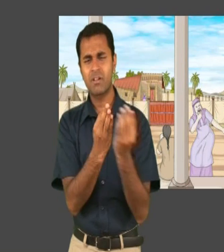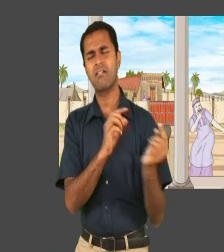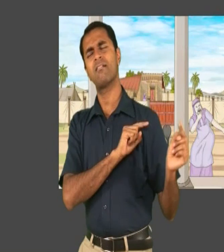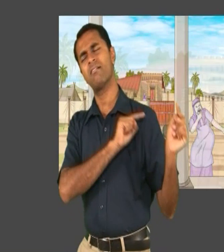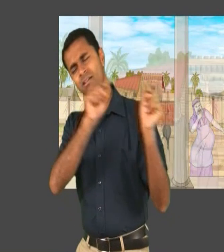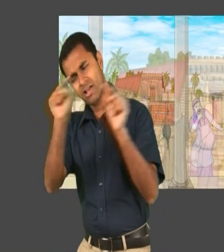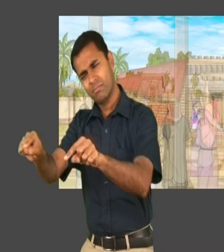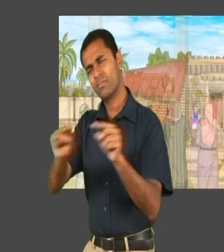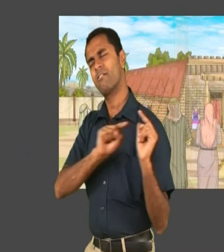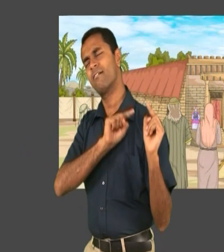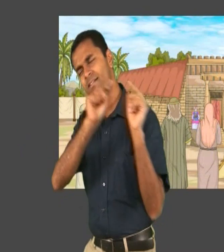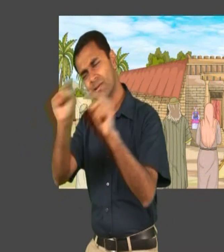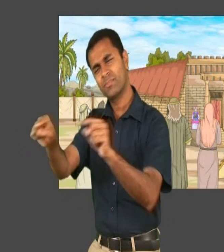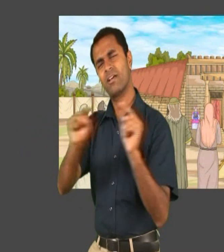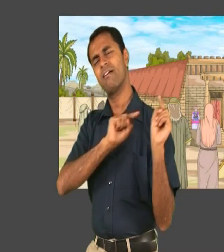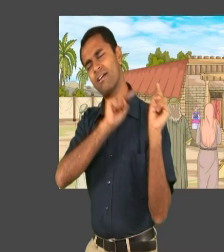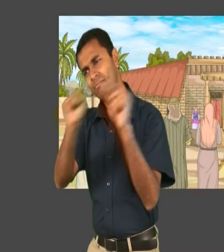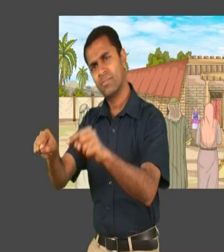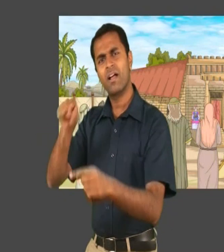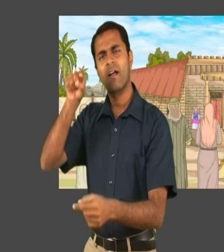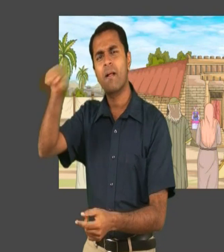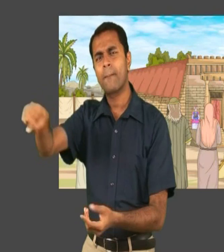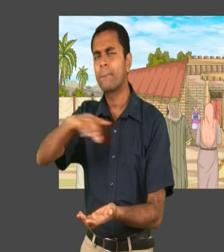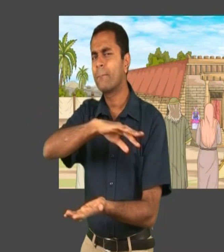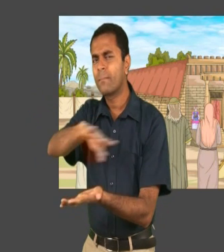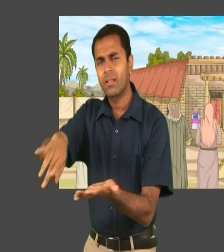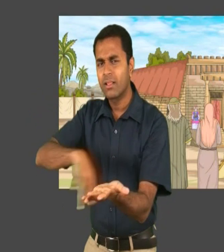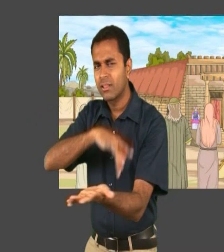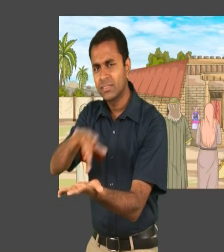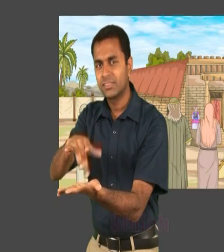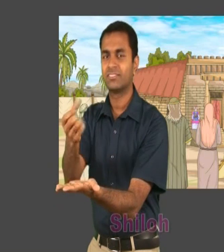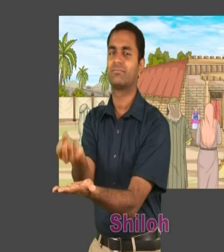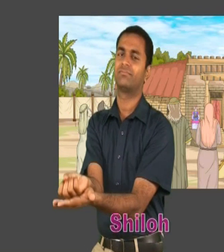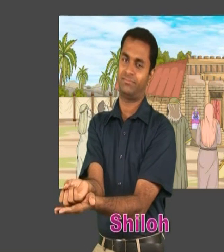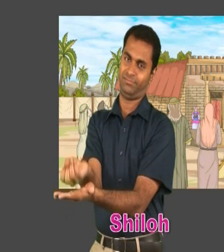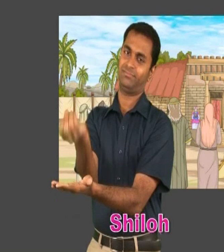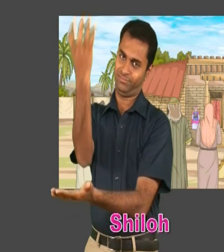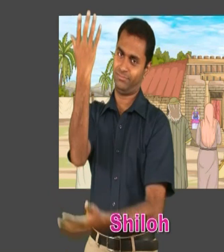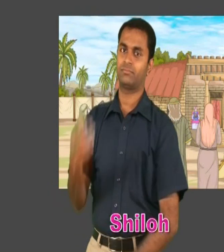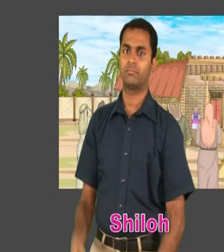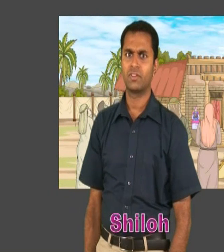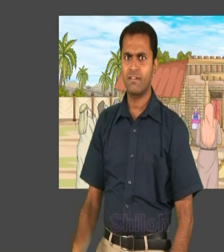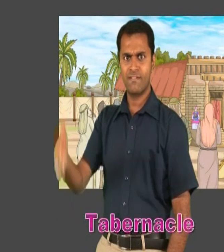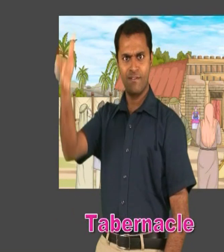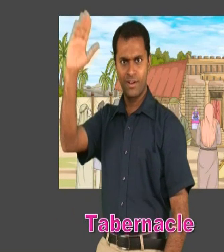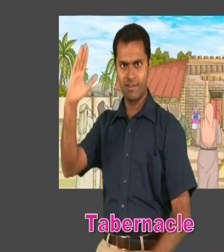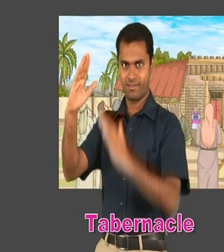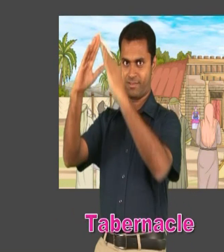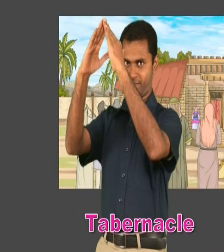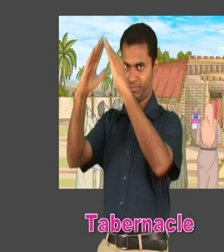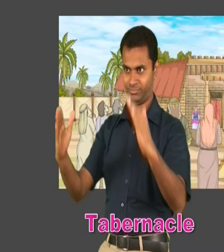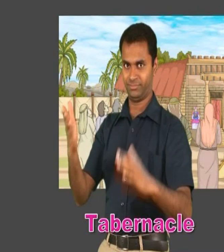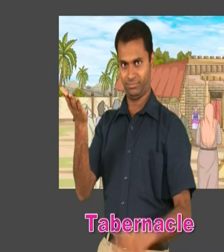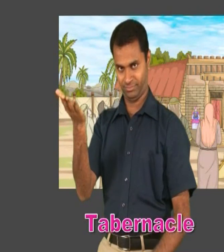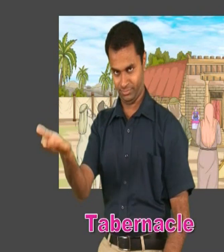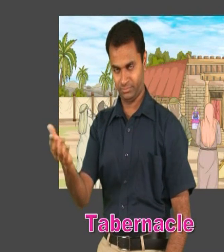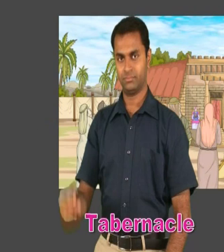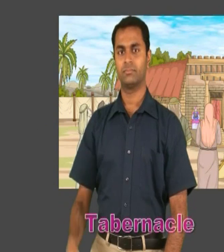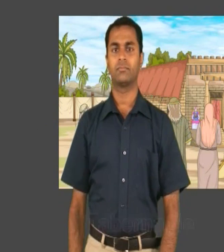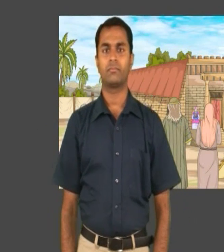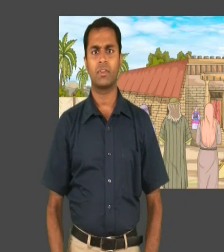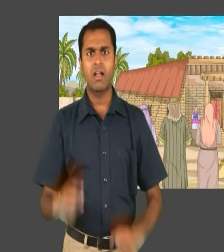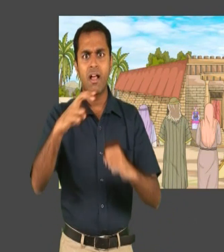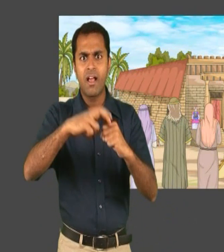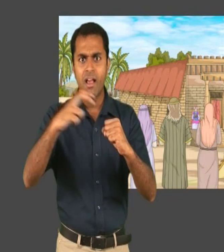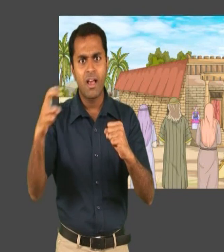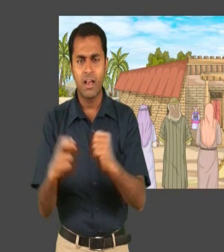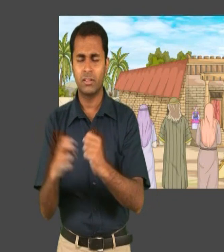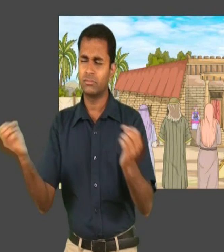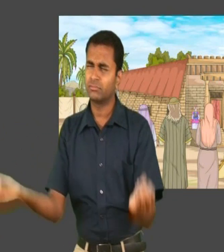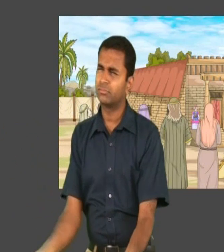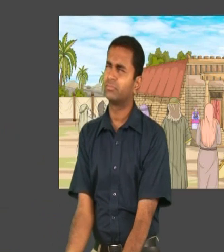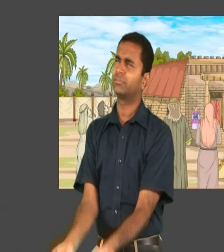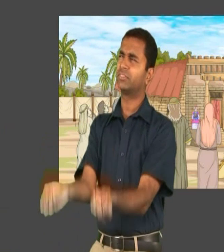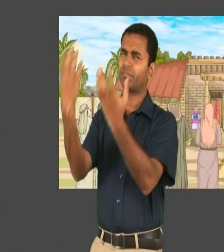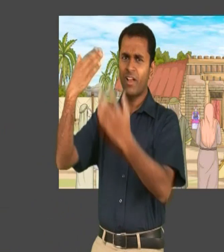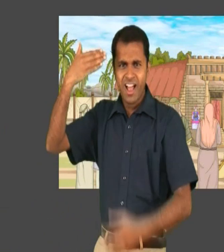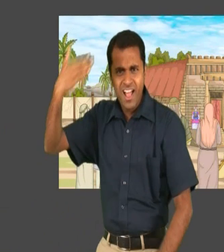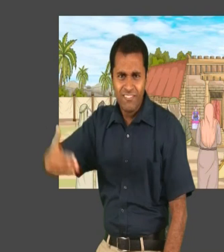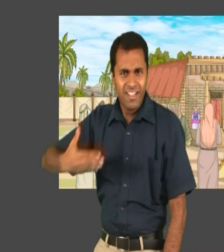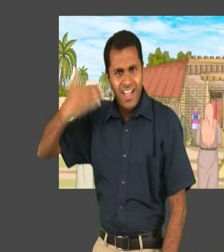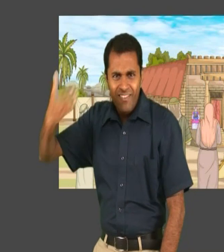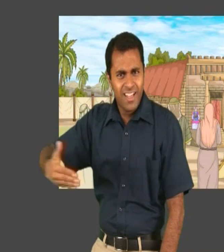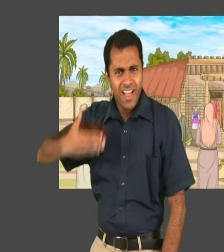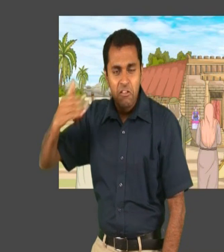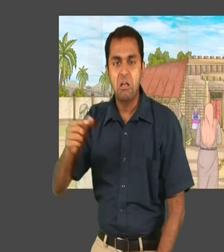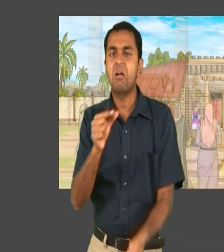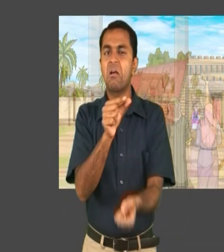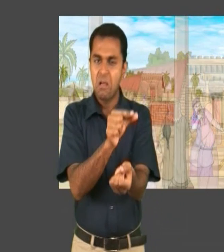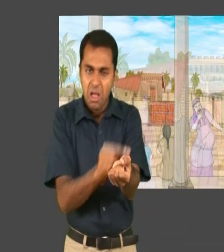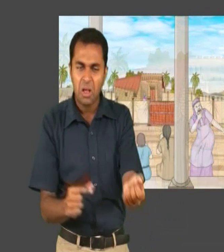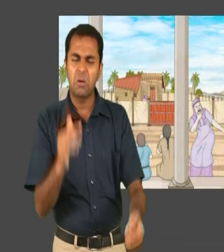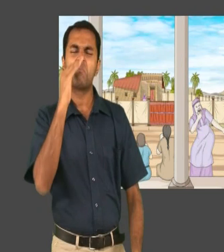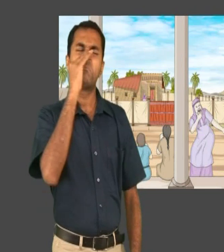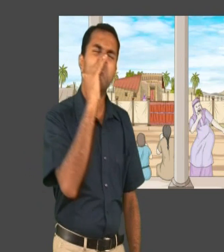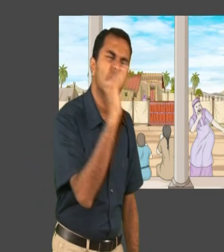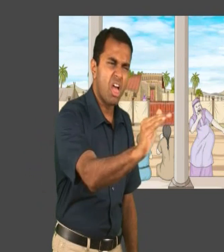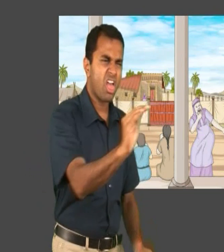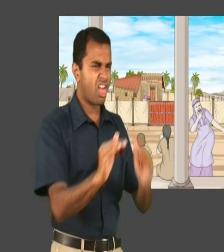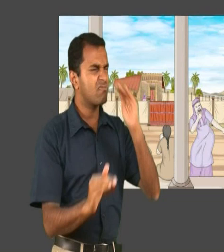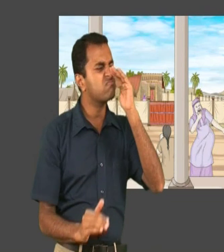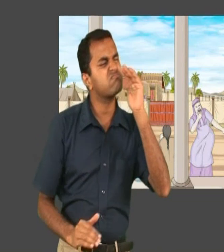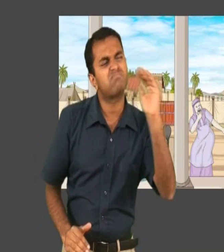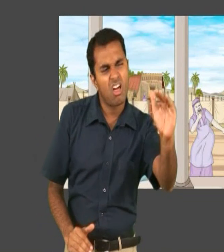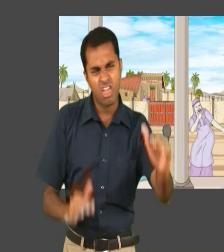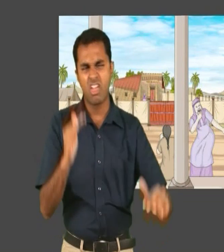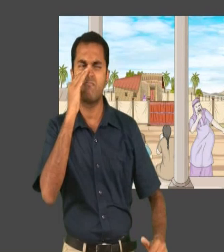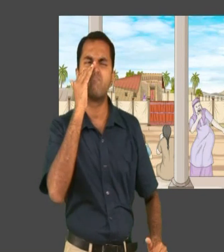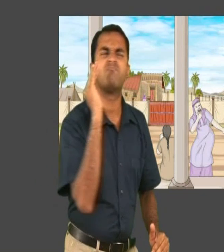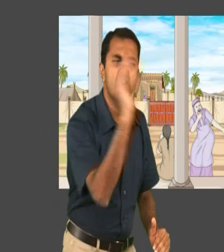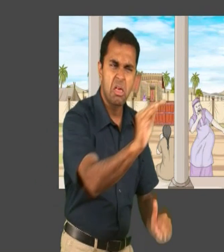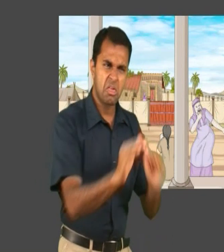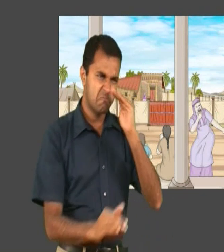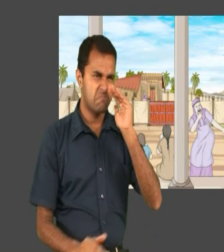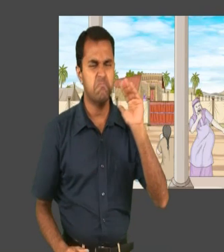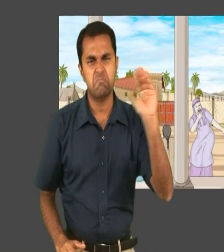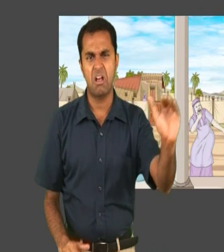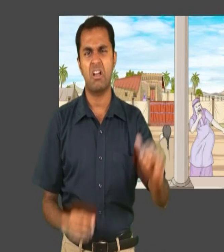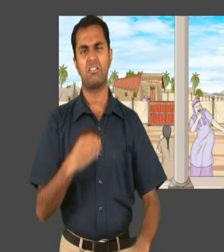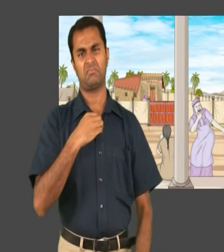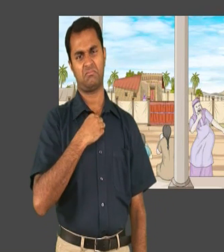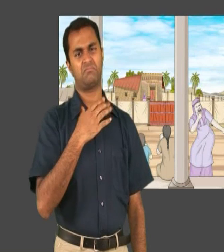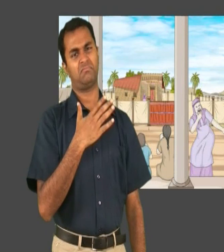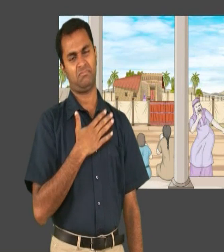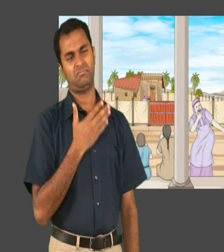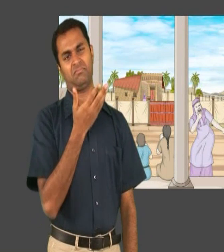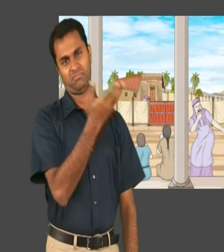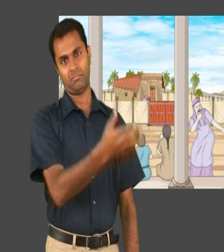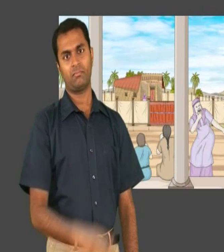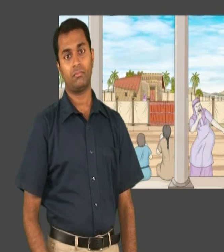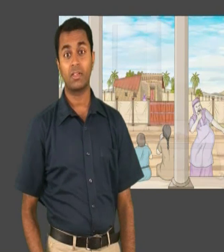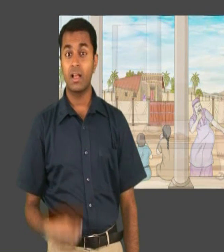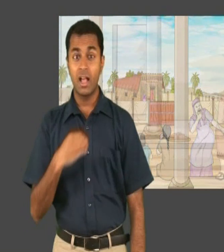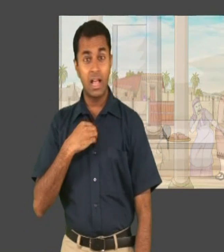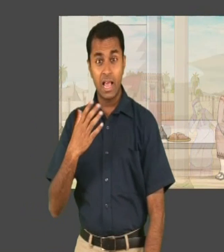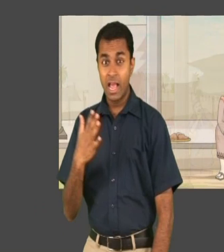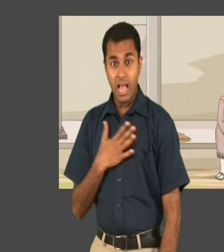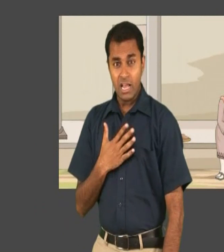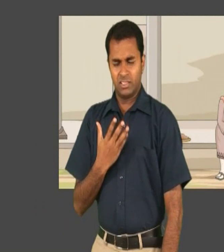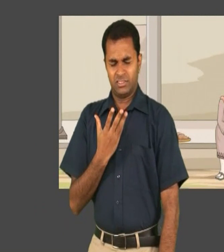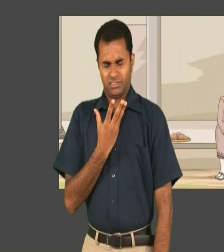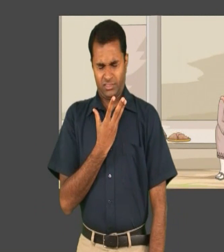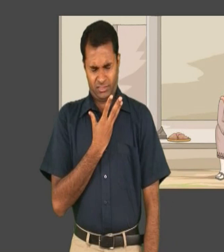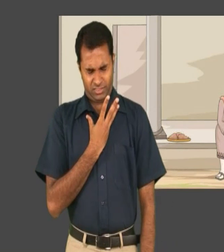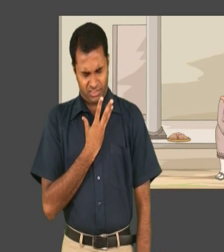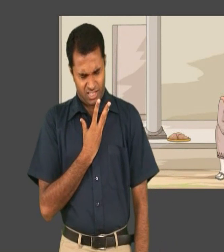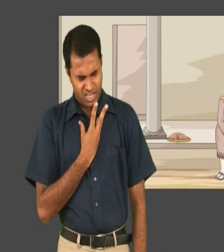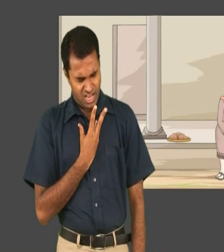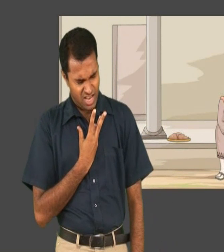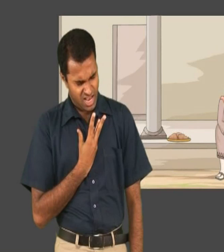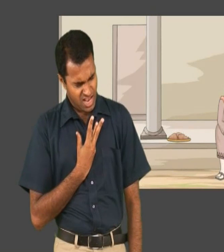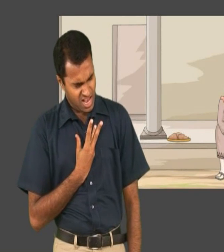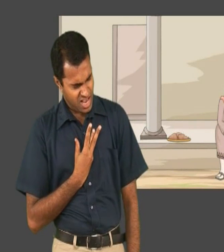Whenever Hannah went up to the house of the LORD, her rival taunted her until she wept and would not eat.